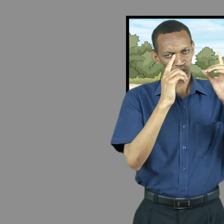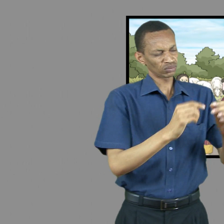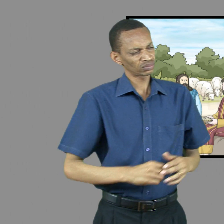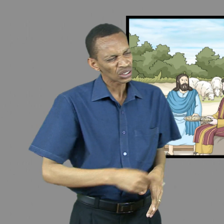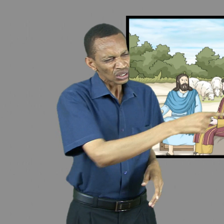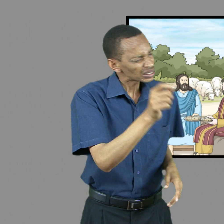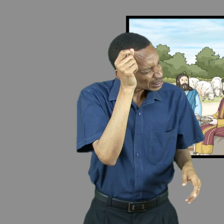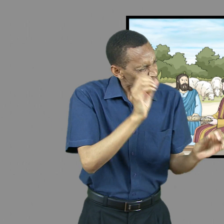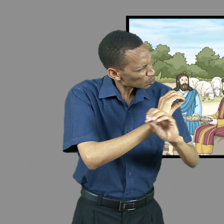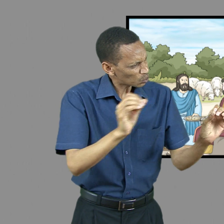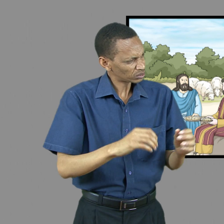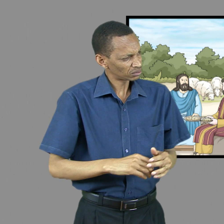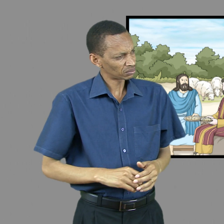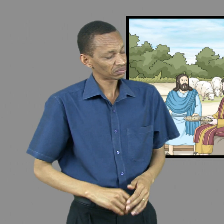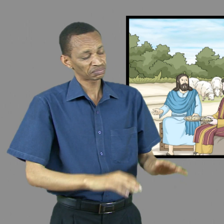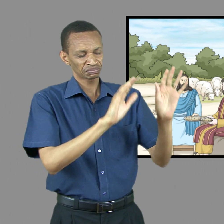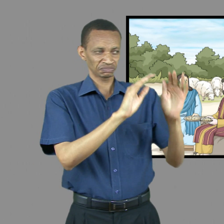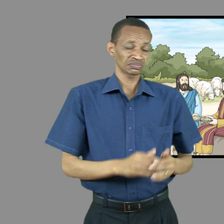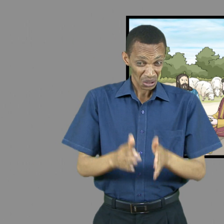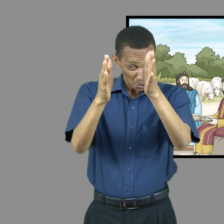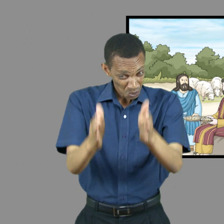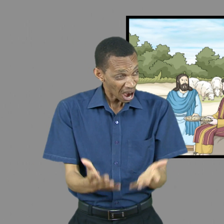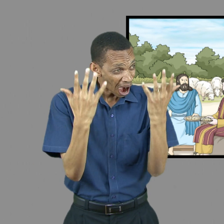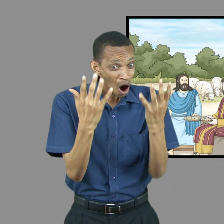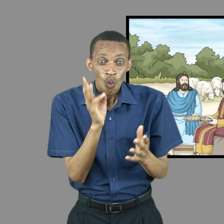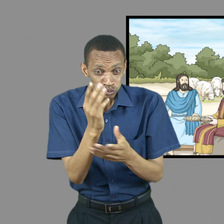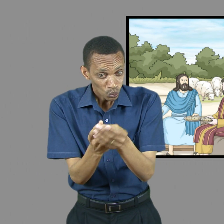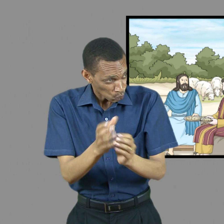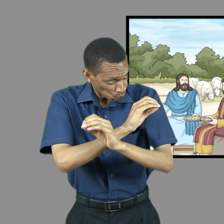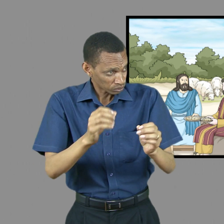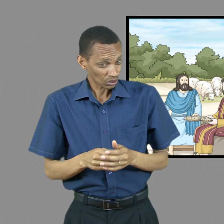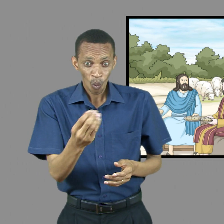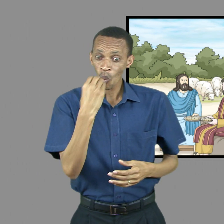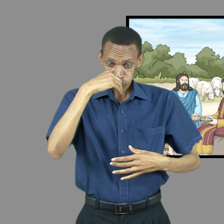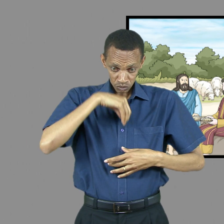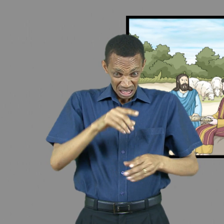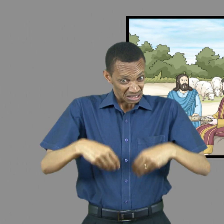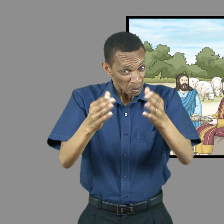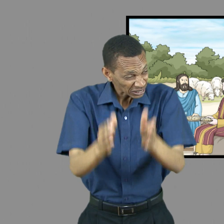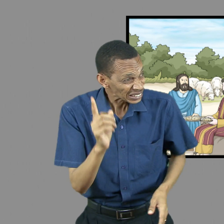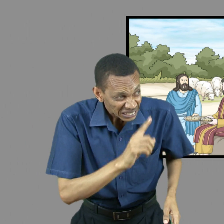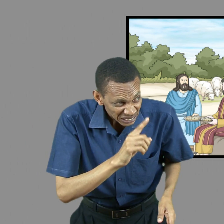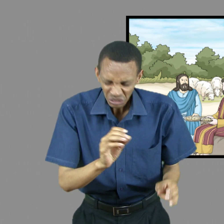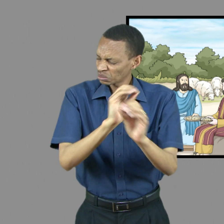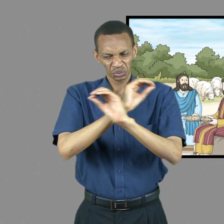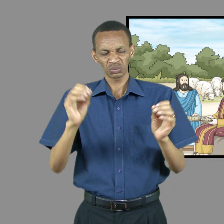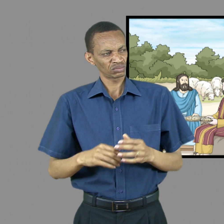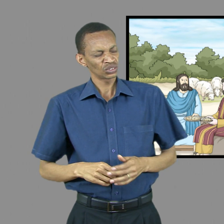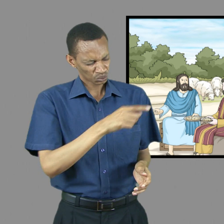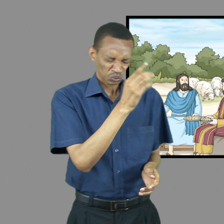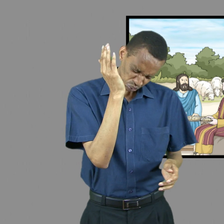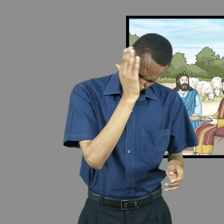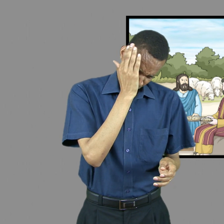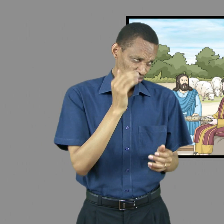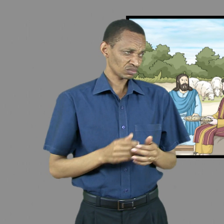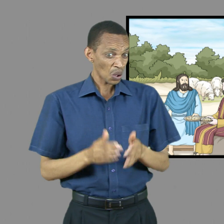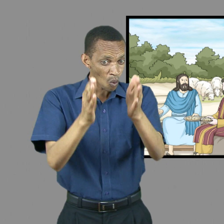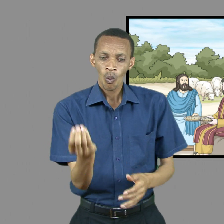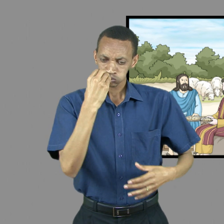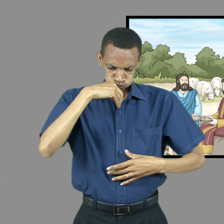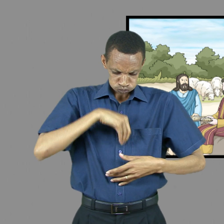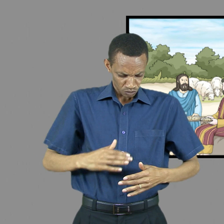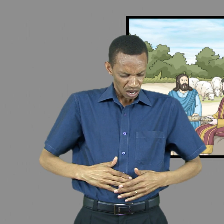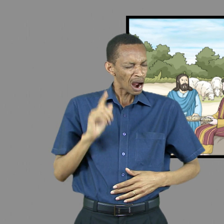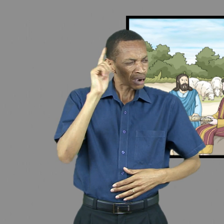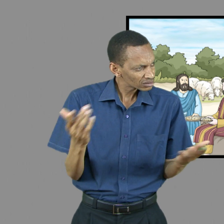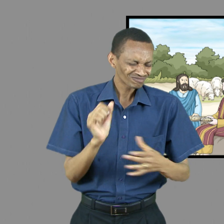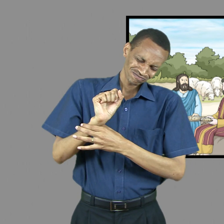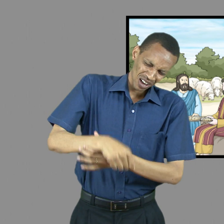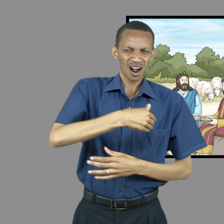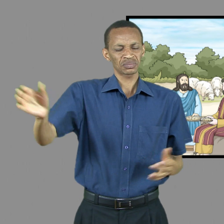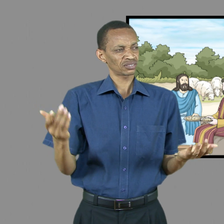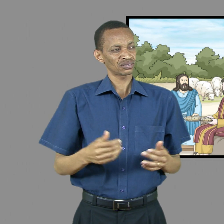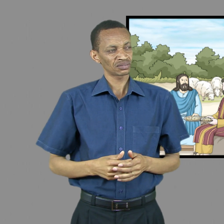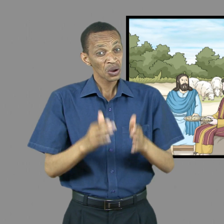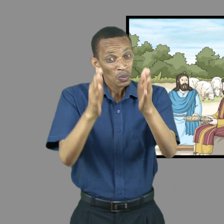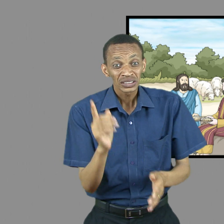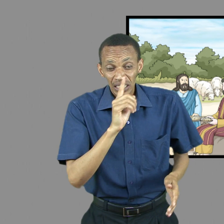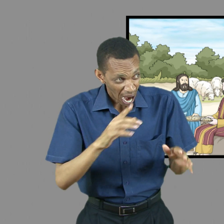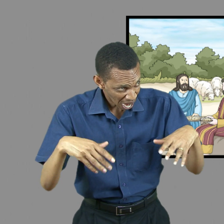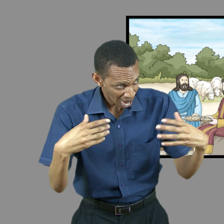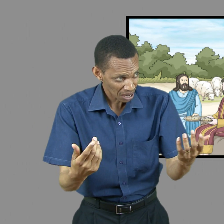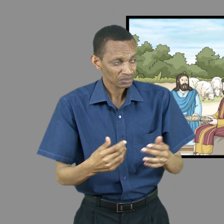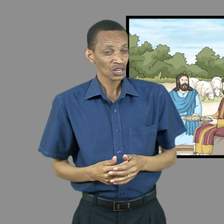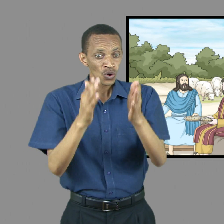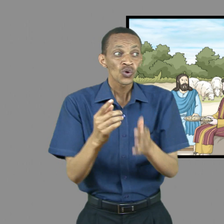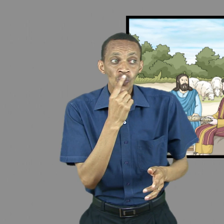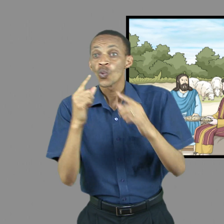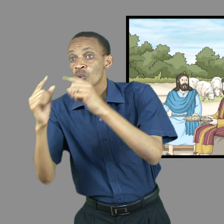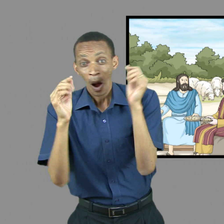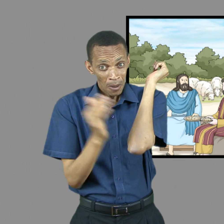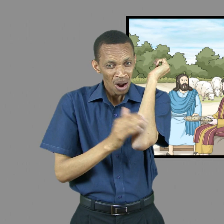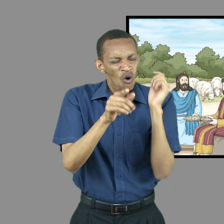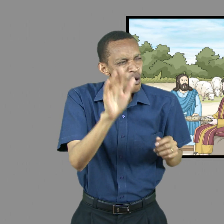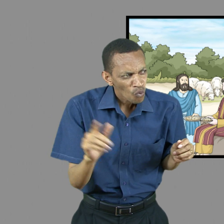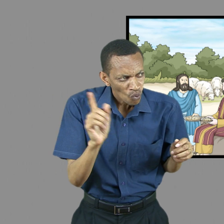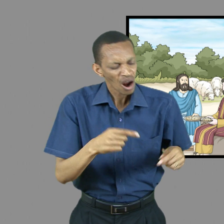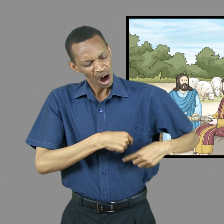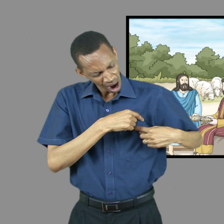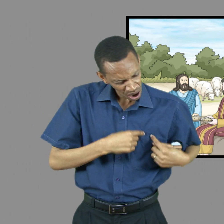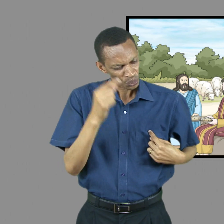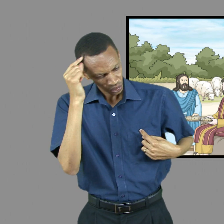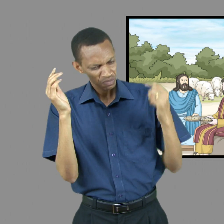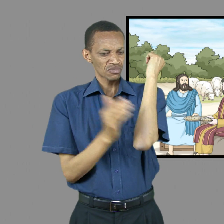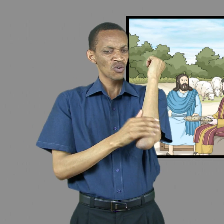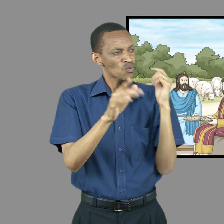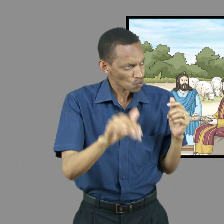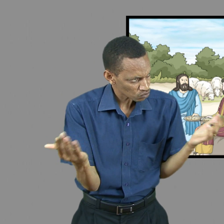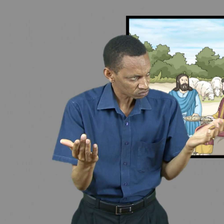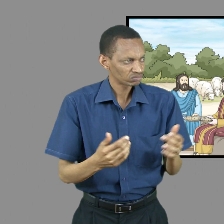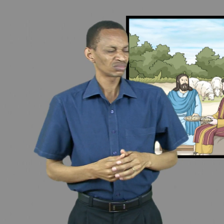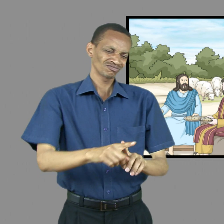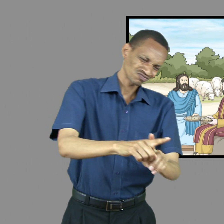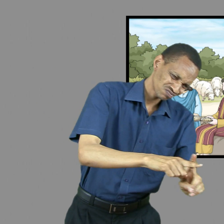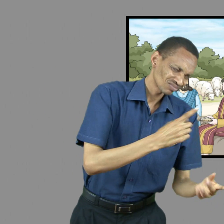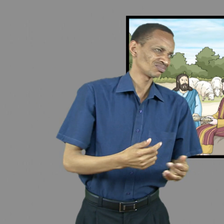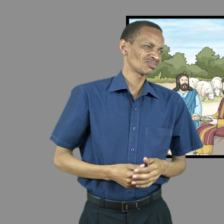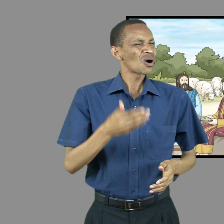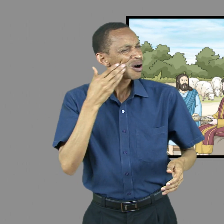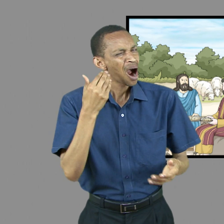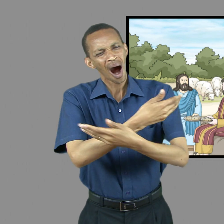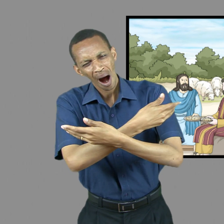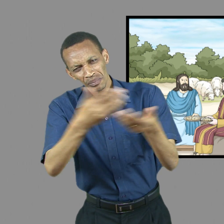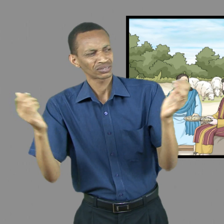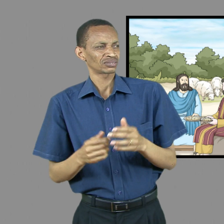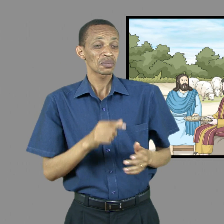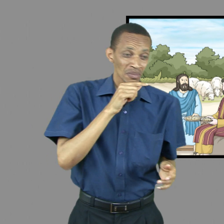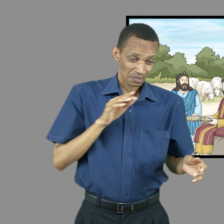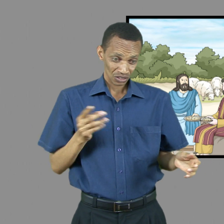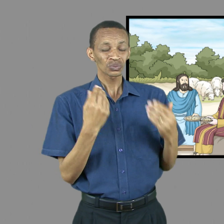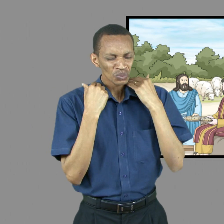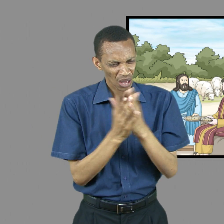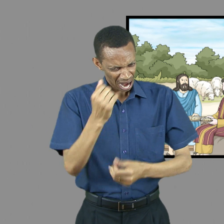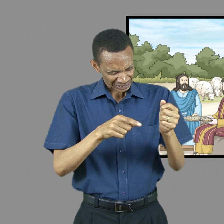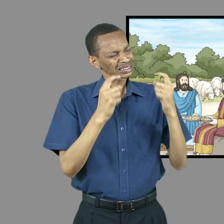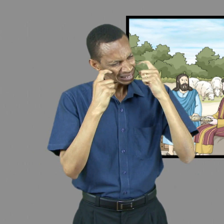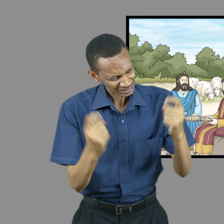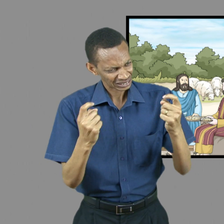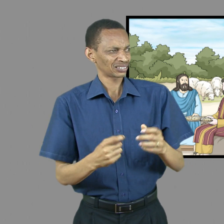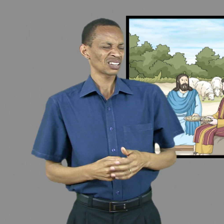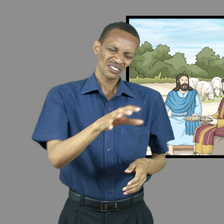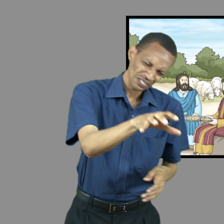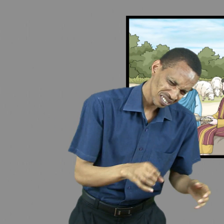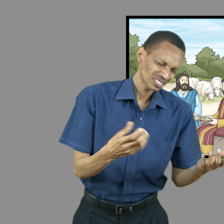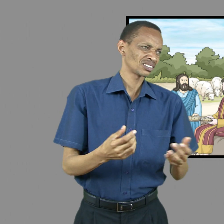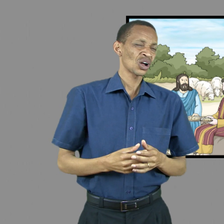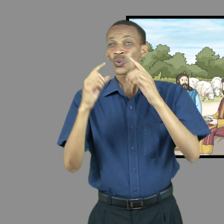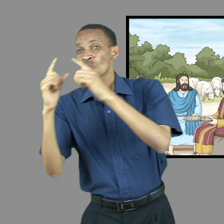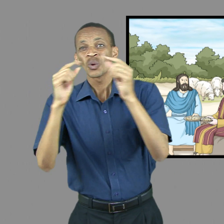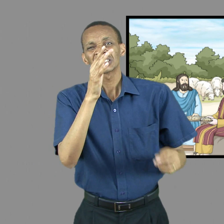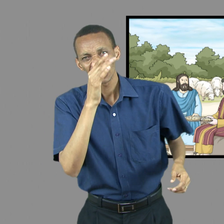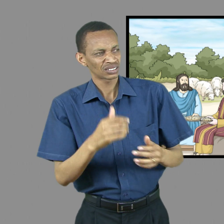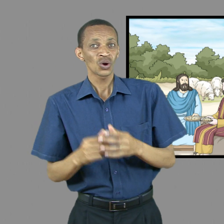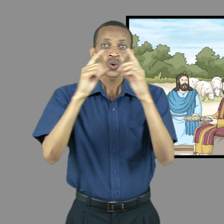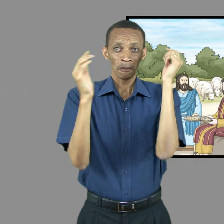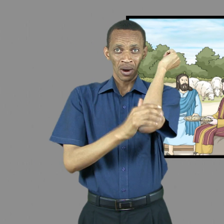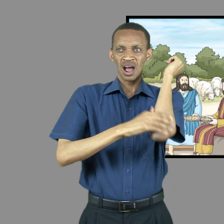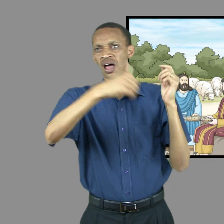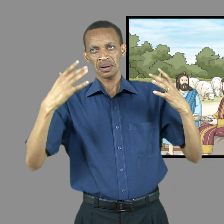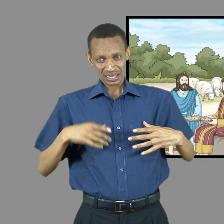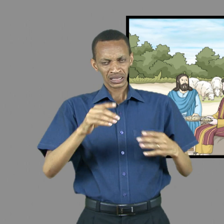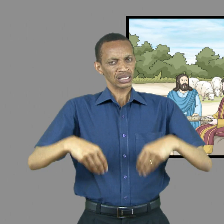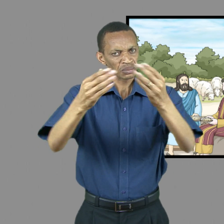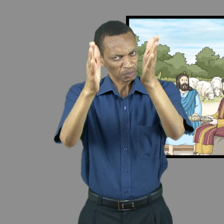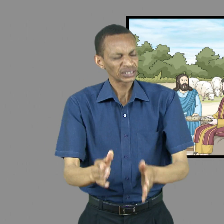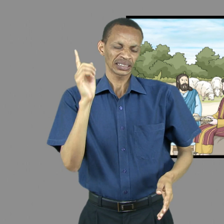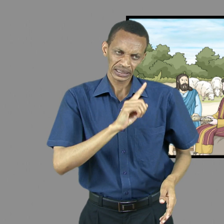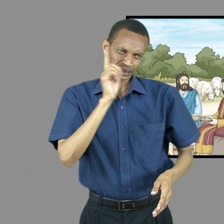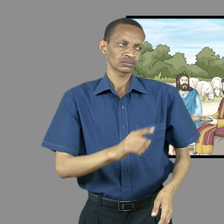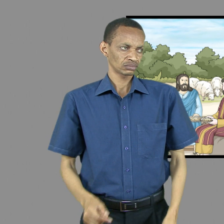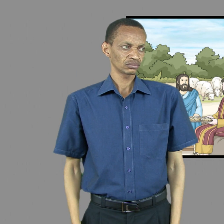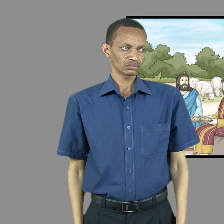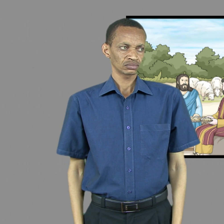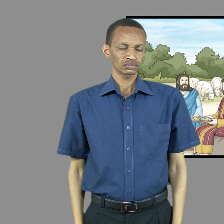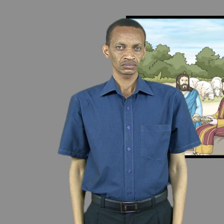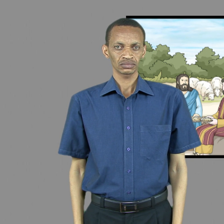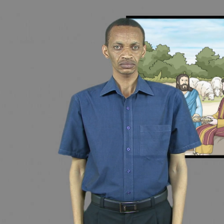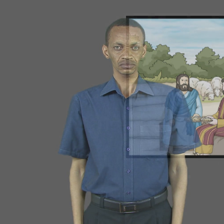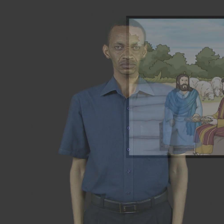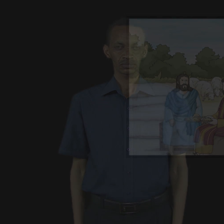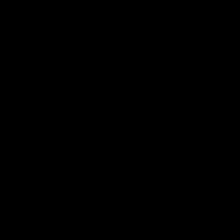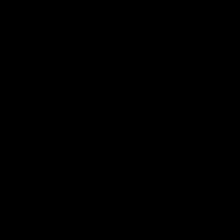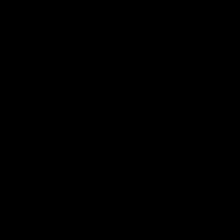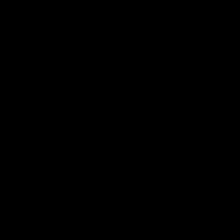But the things that come out of the mouth come from the heart, and these things defile a man. For out of the heart come evil thoughts, murder, adultery, sexual immorality, theft, false testimony, and slander. These are what defile a man, but eating with unwashed hands does not defile him.”